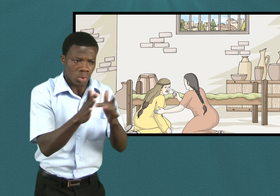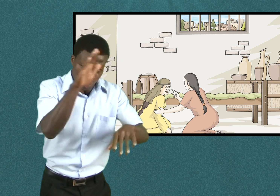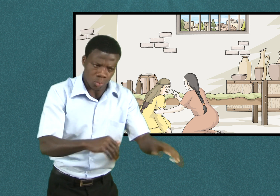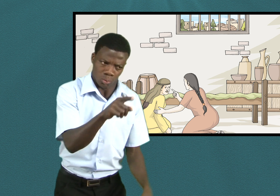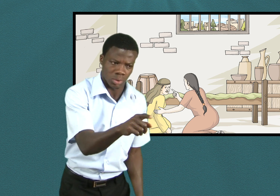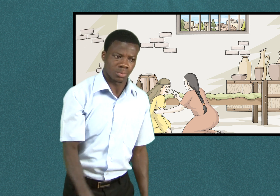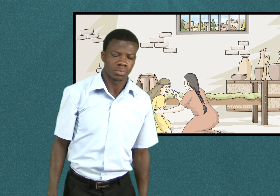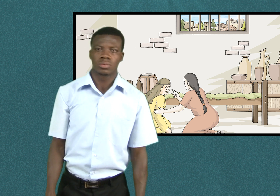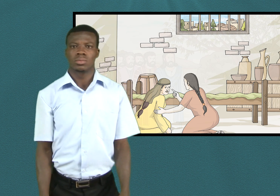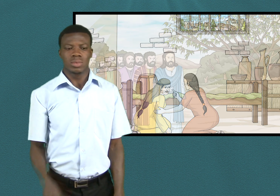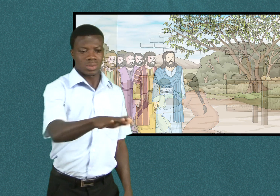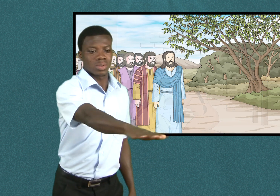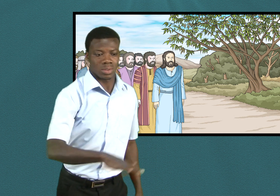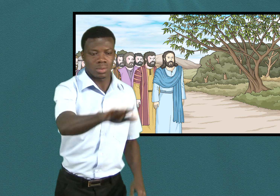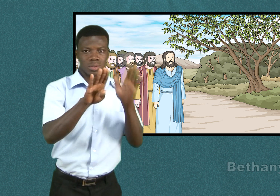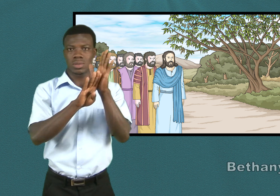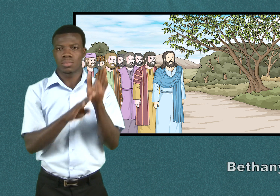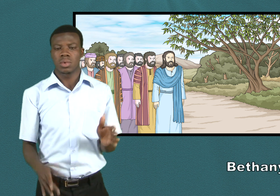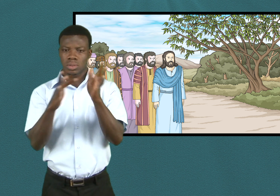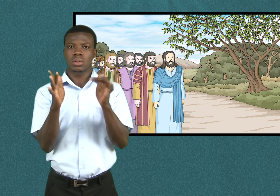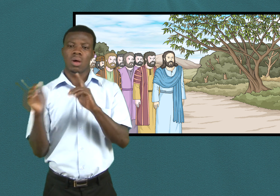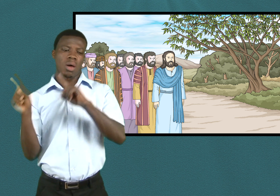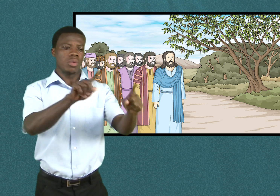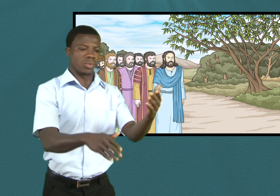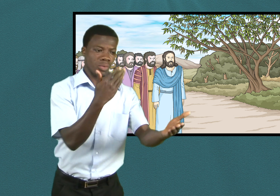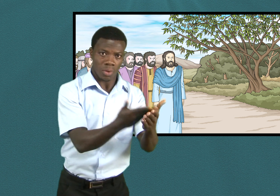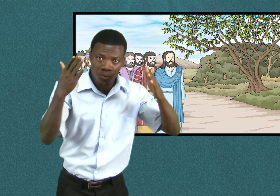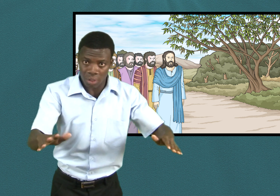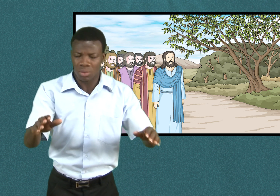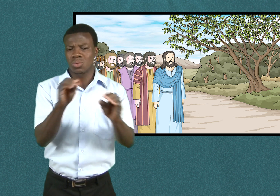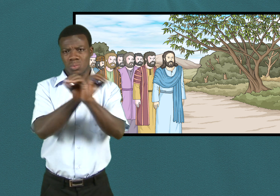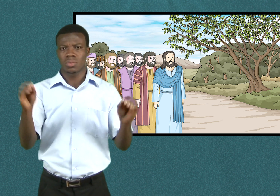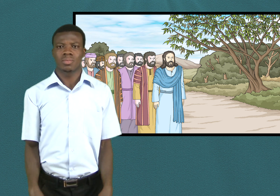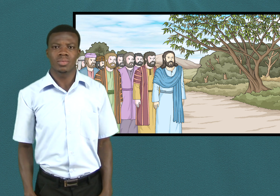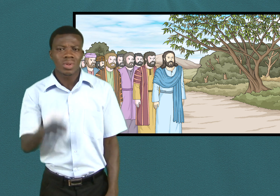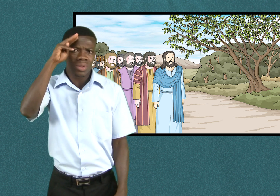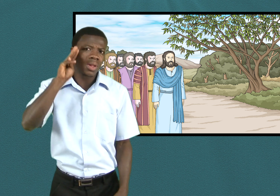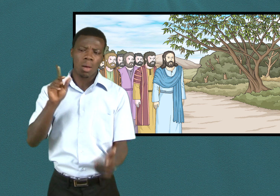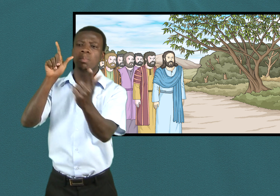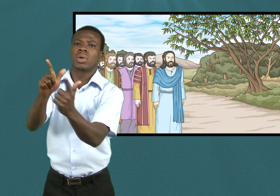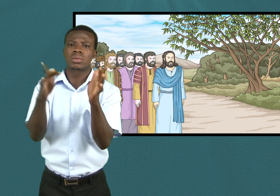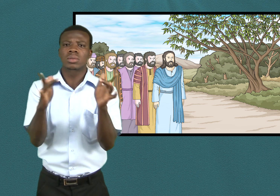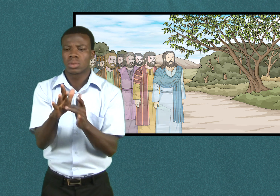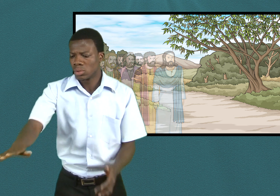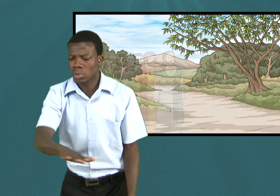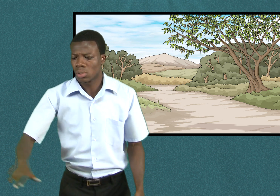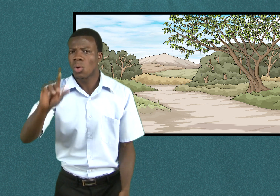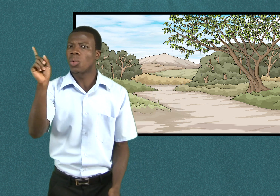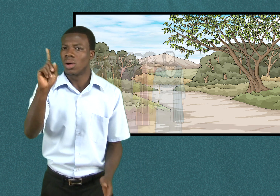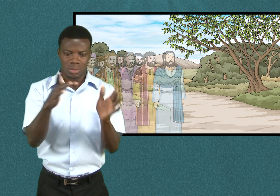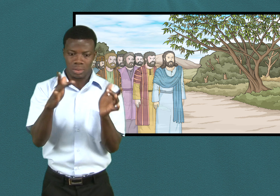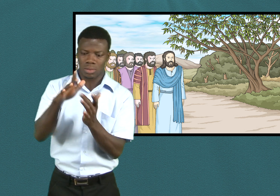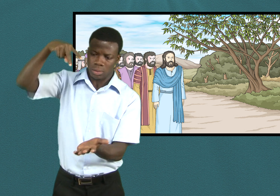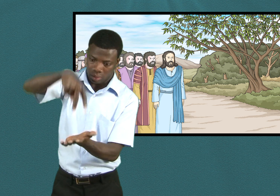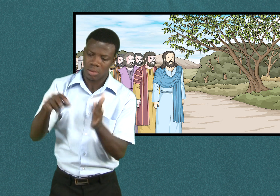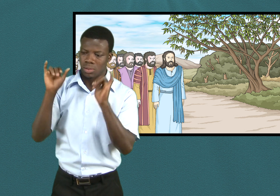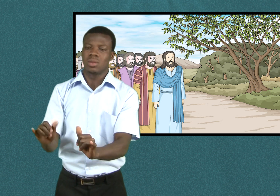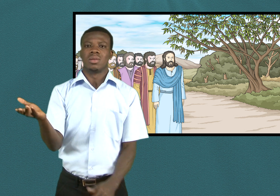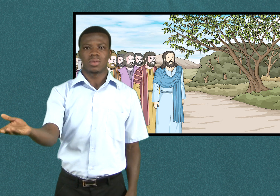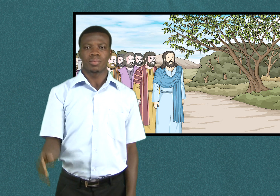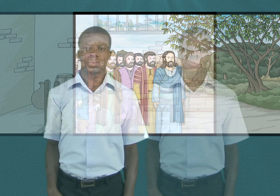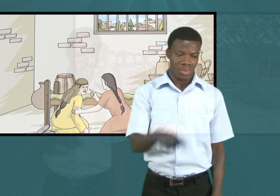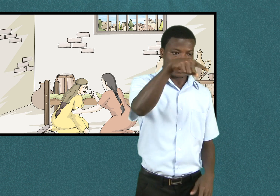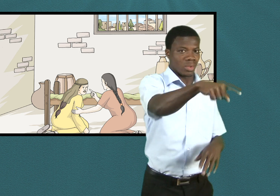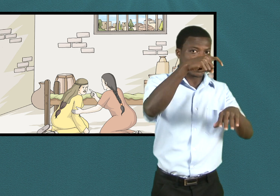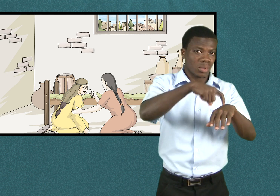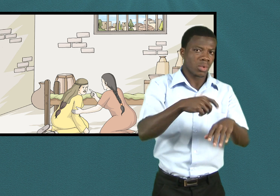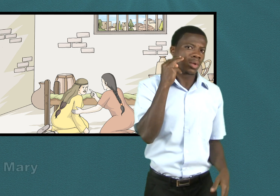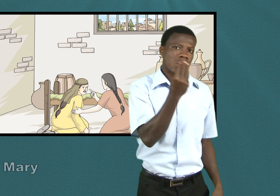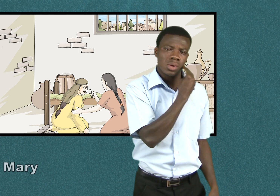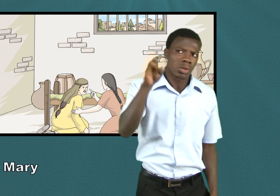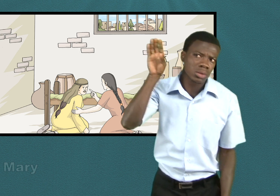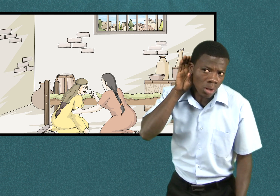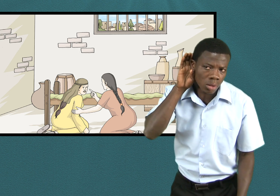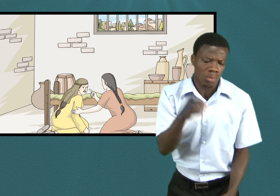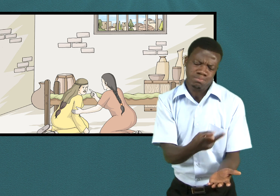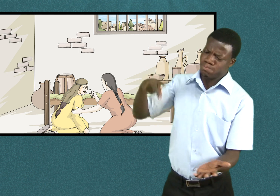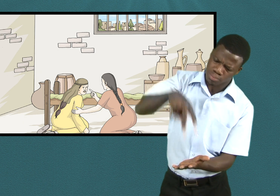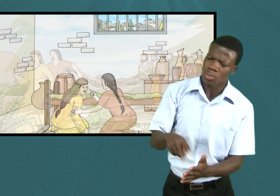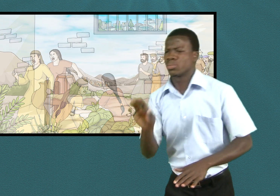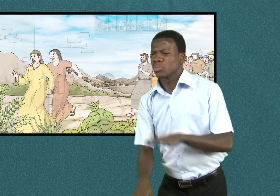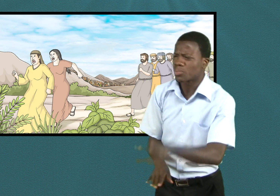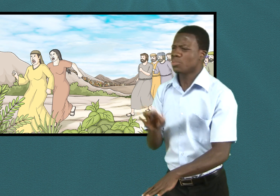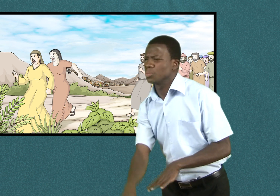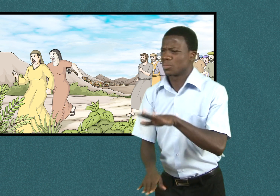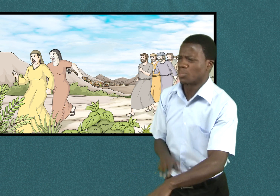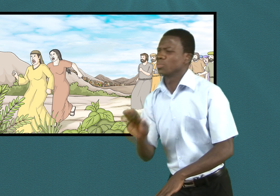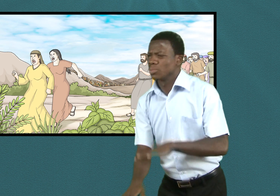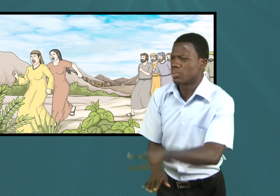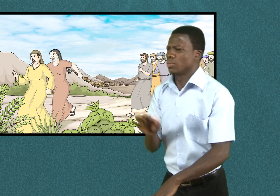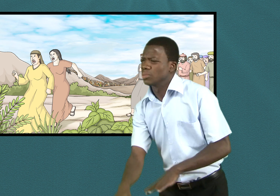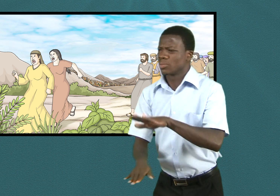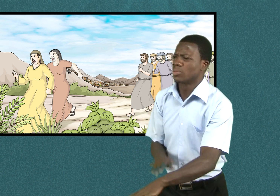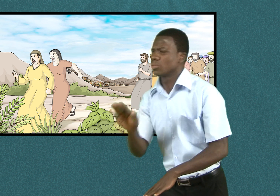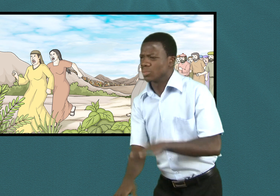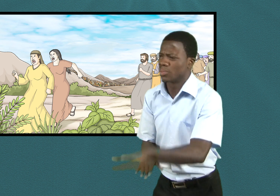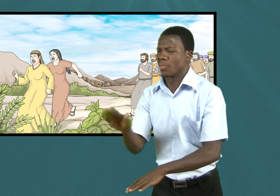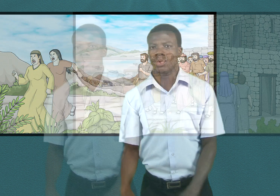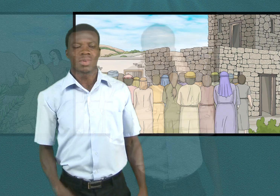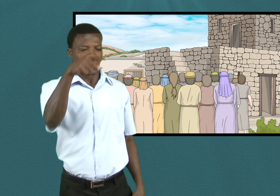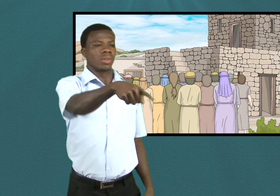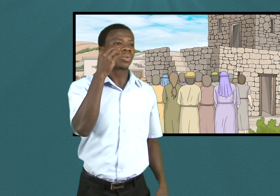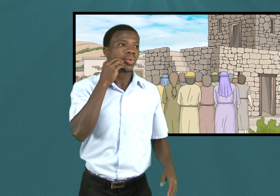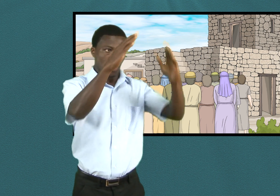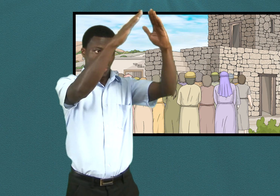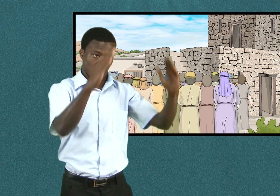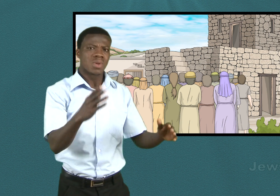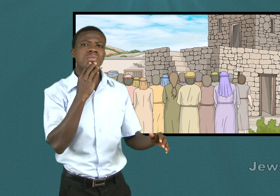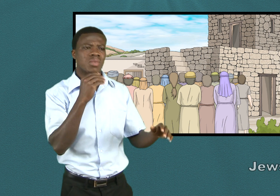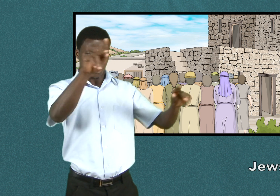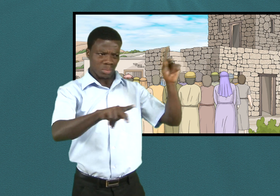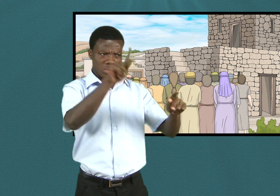Now Jesus had not yet entered the village, but was still at the place where Martha had met Him.